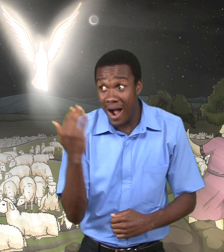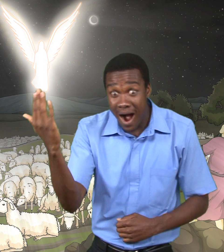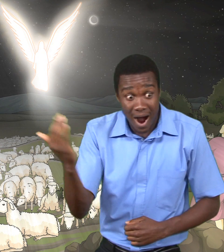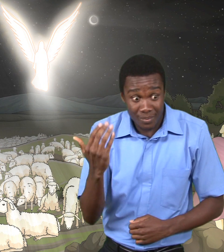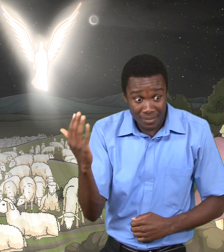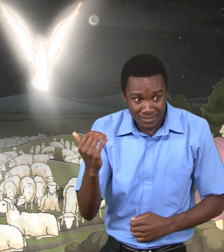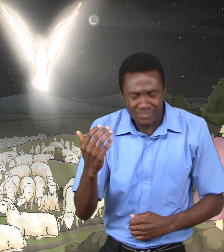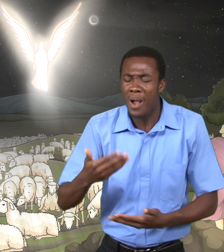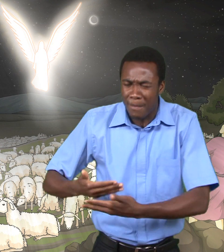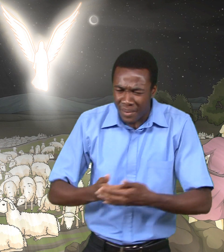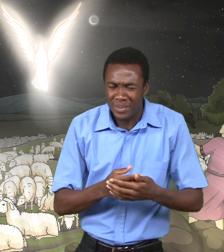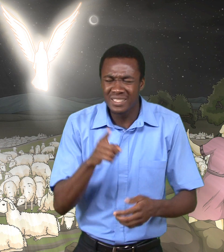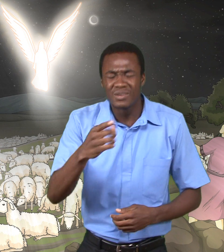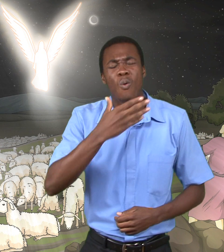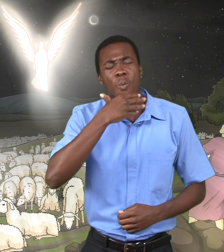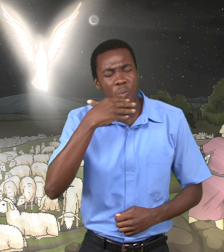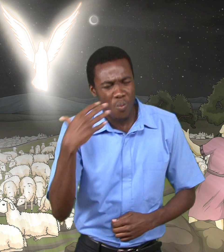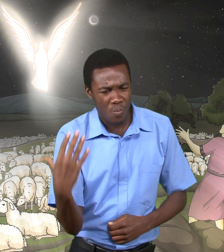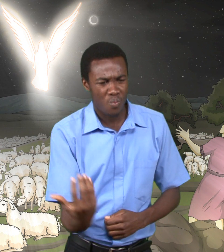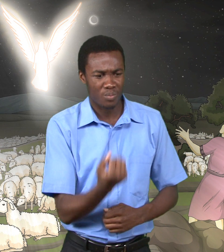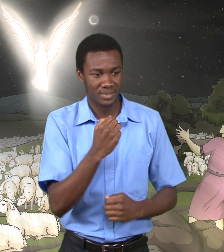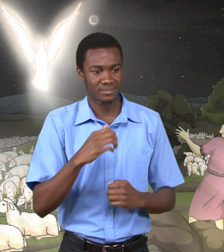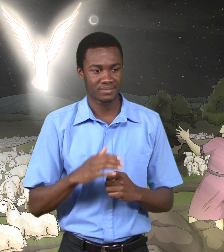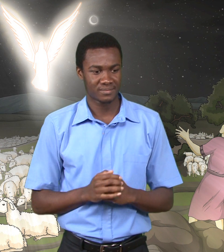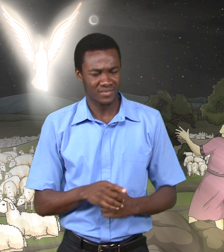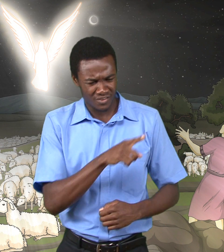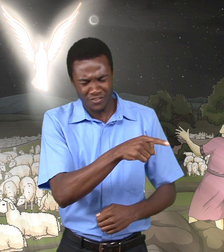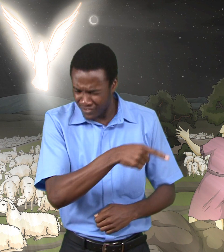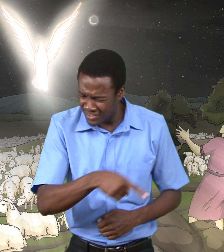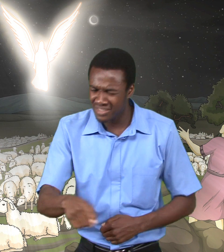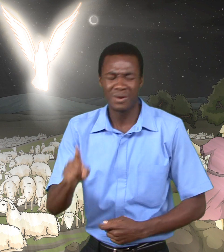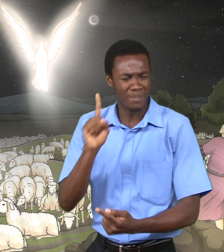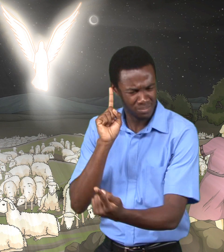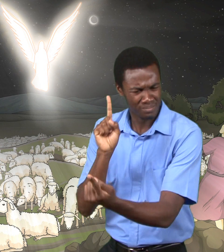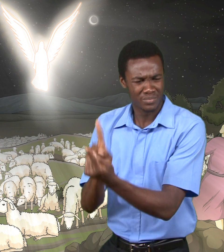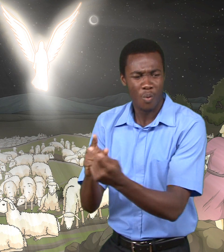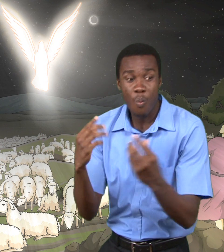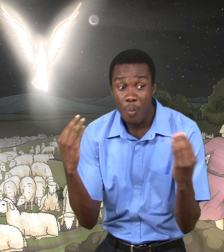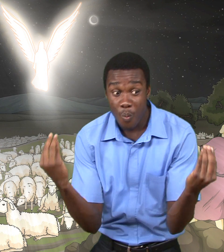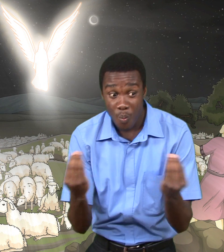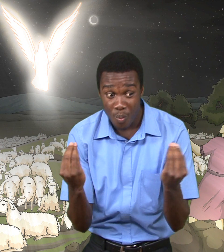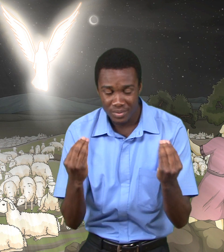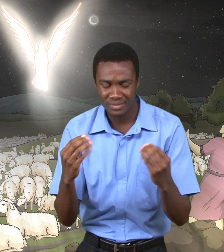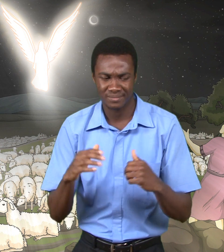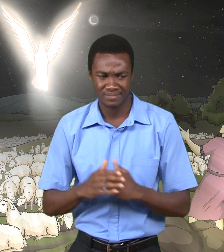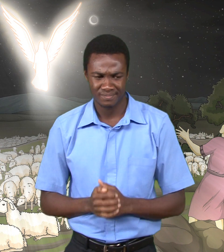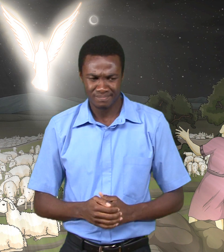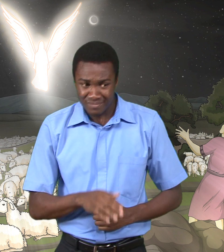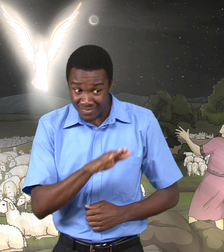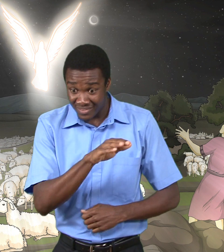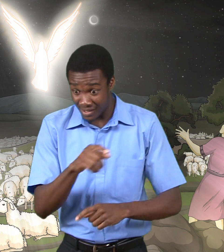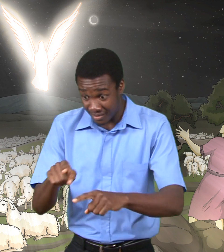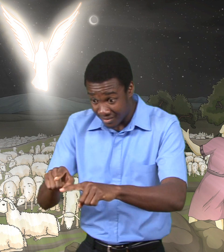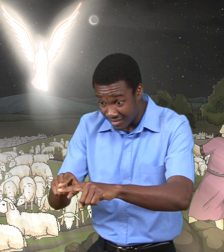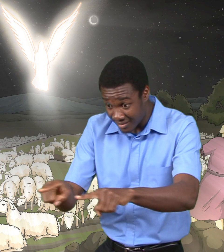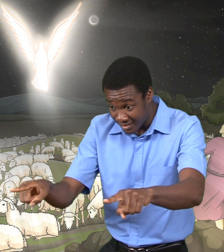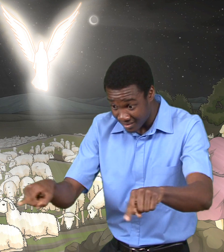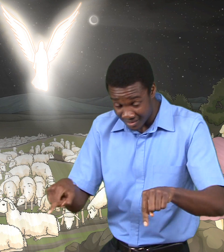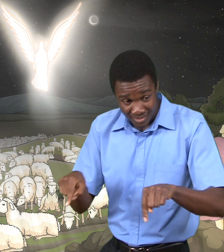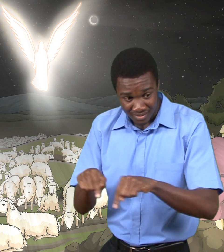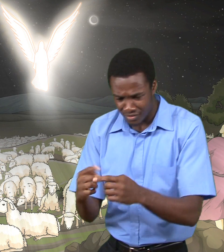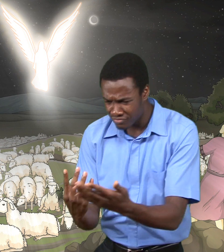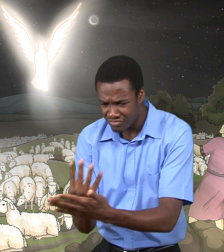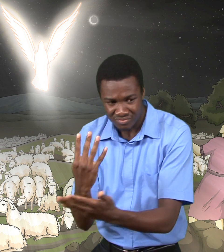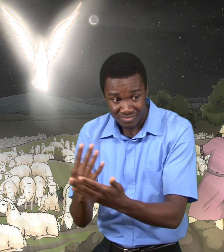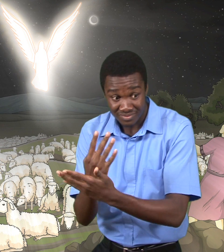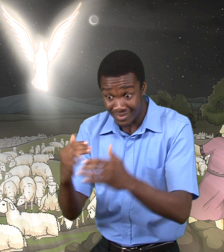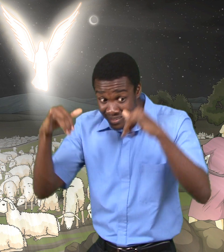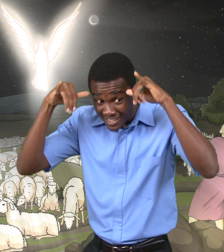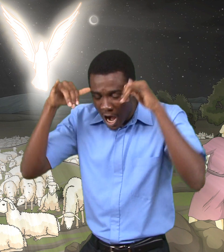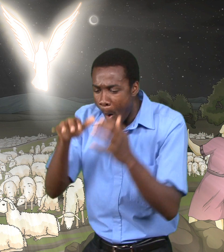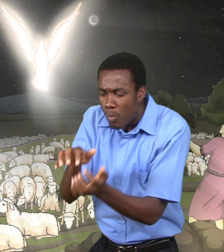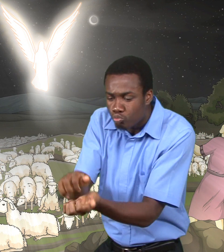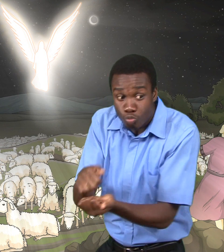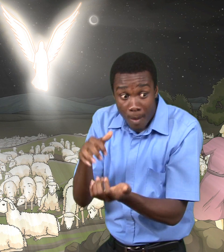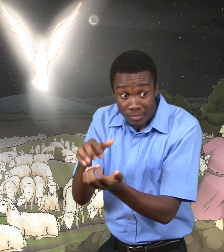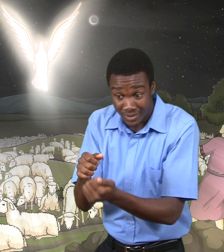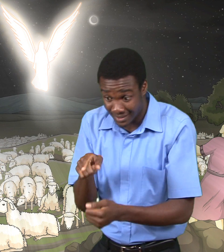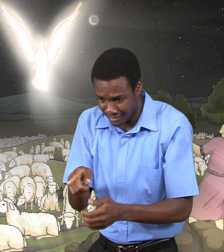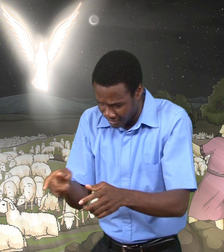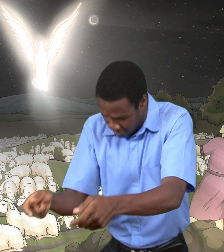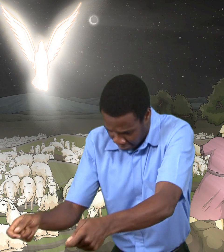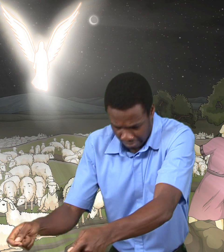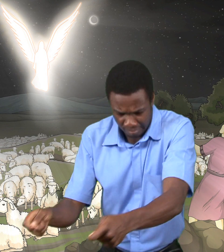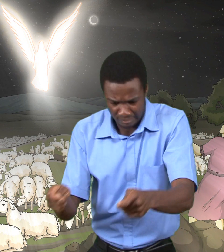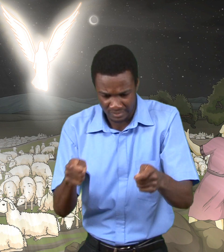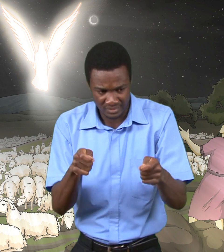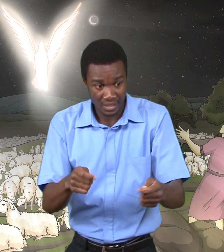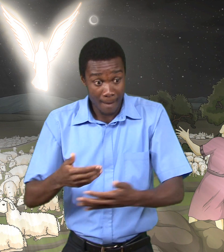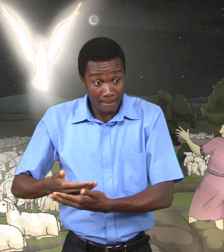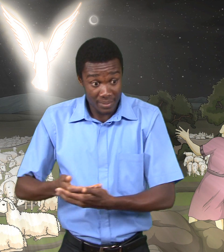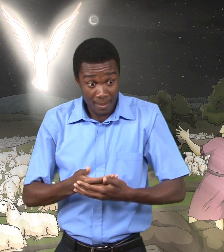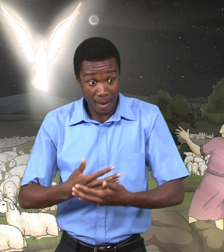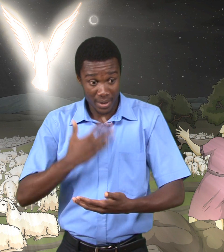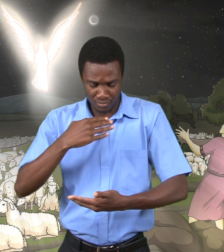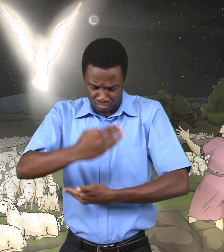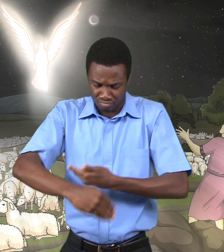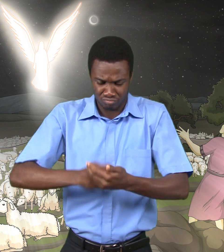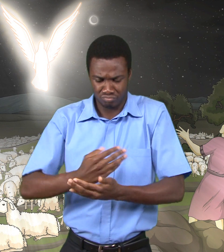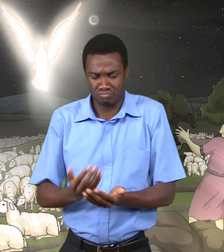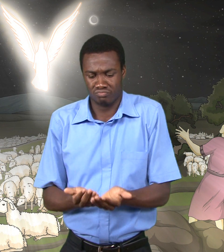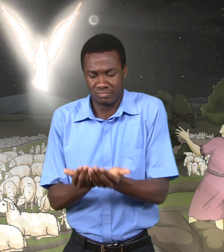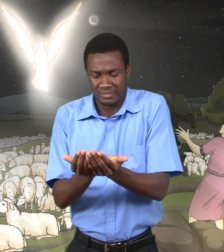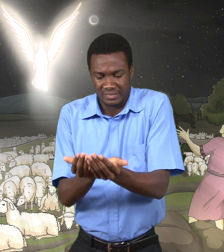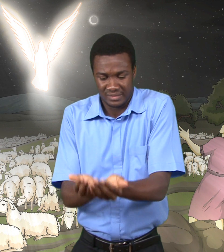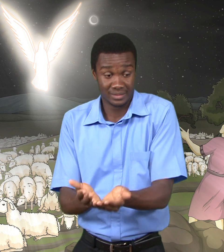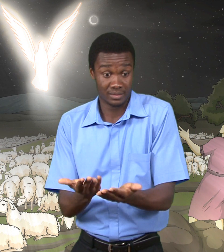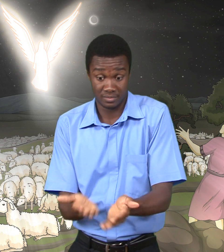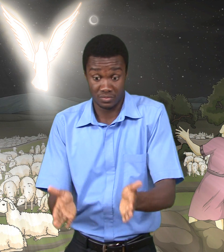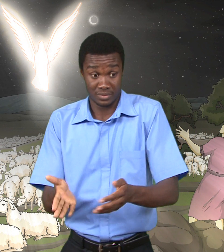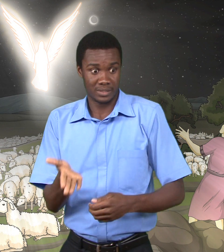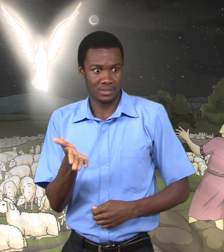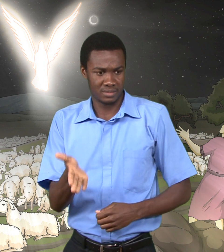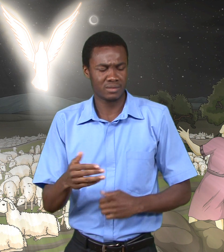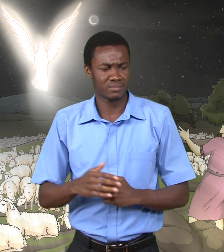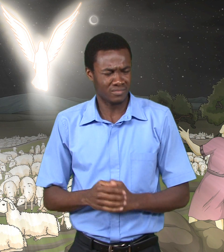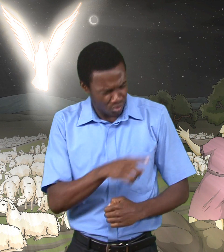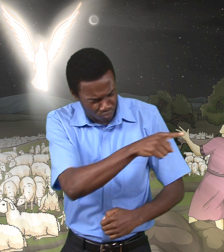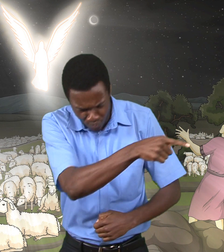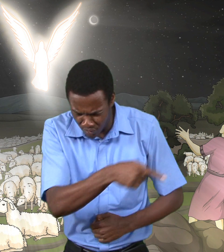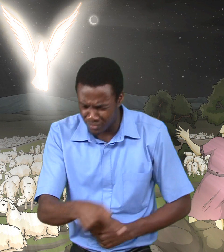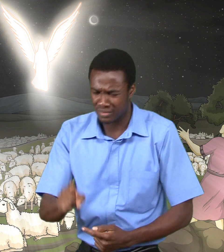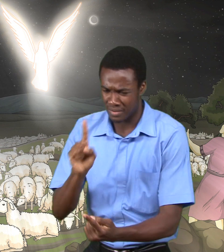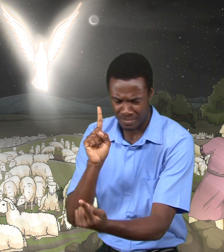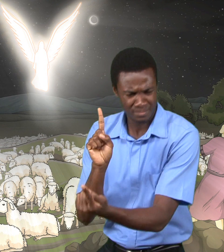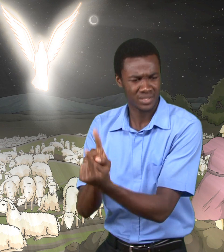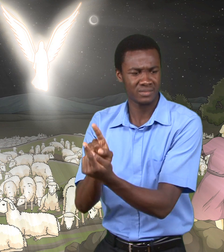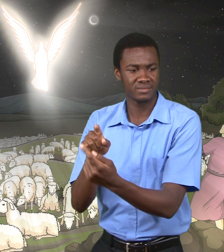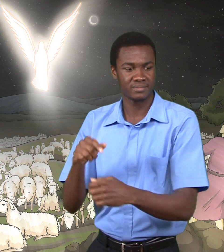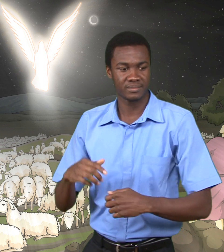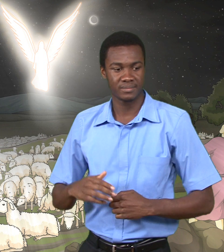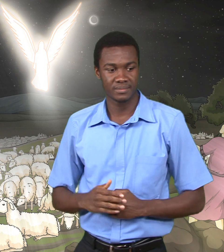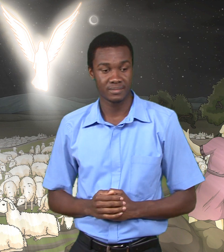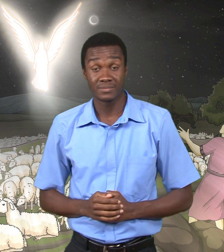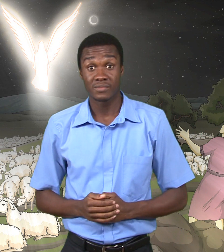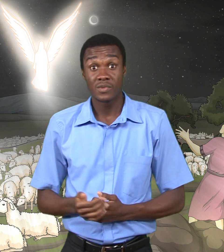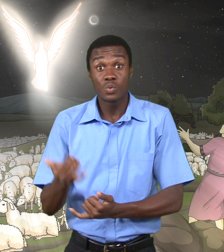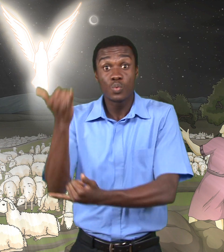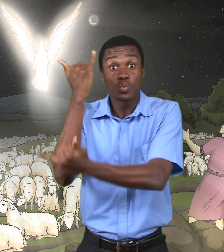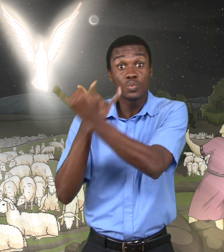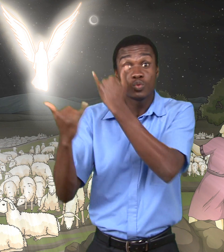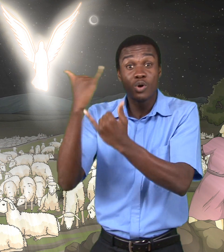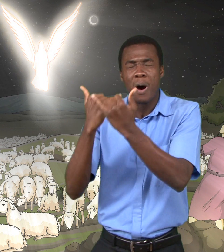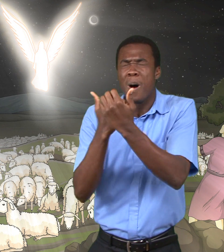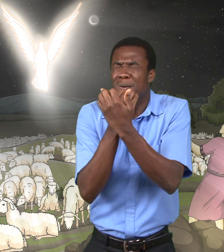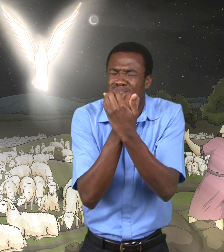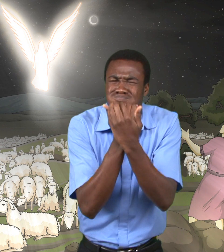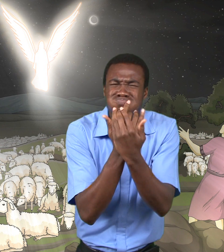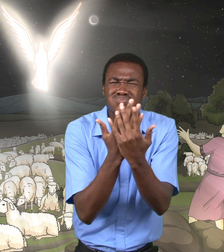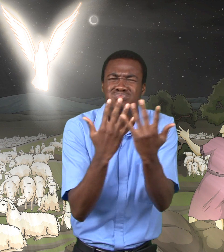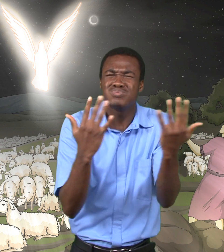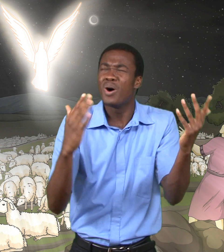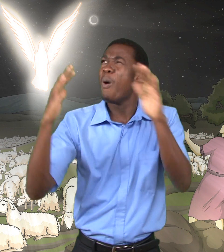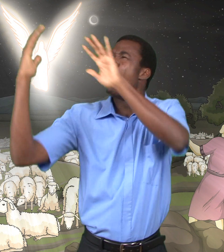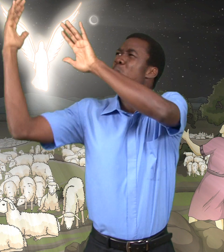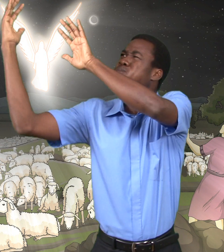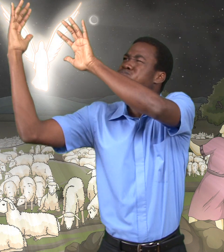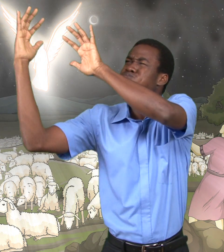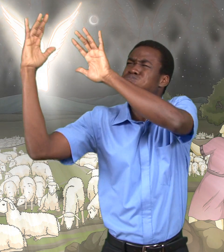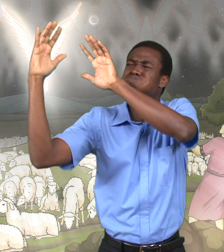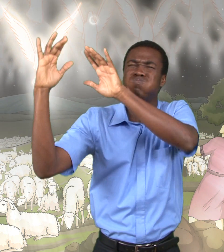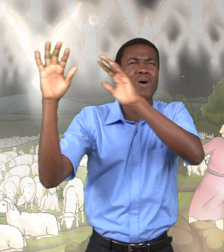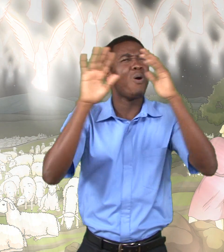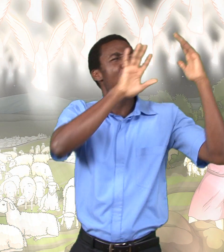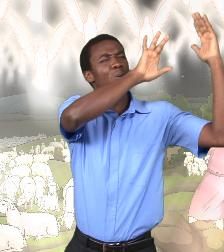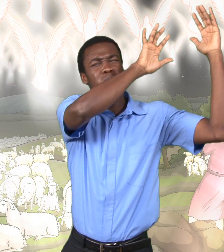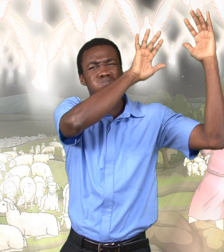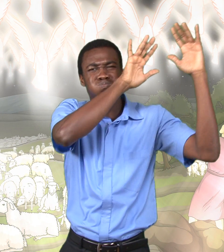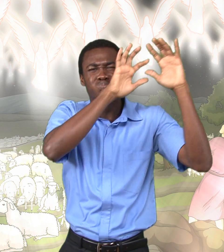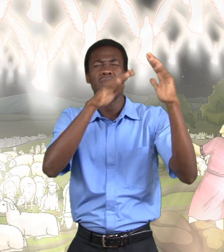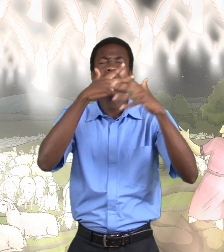He is Christ the Lord! And this will be a sign to you: You will find a baby wrapped in swaddling cloths and lying in a manger.”